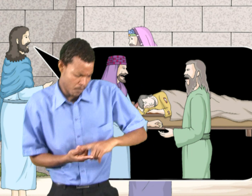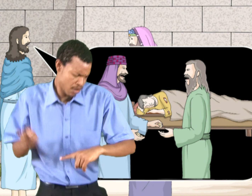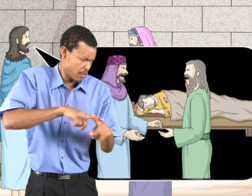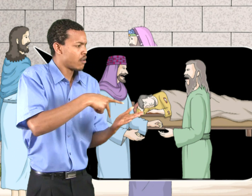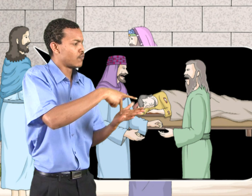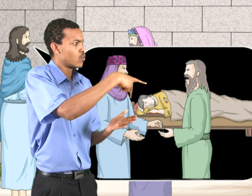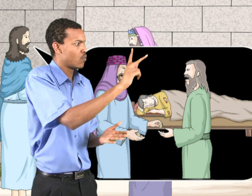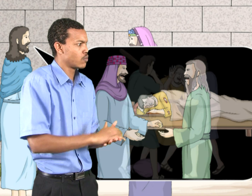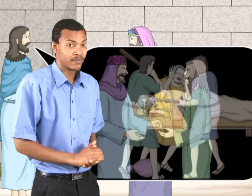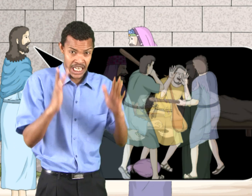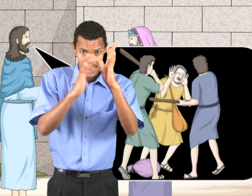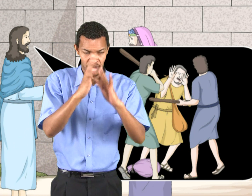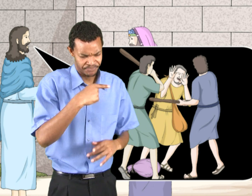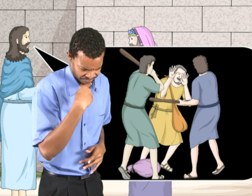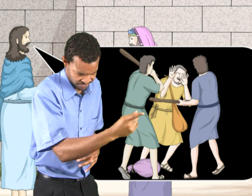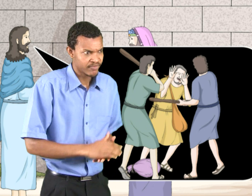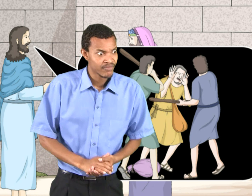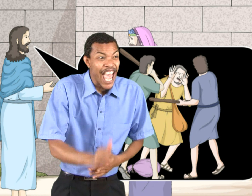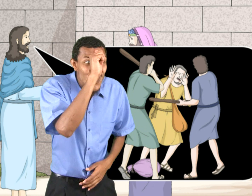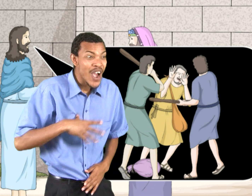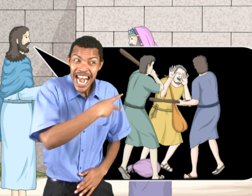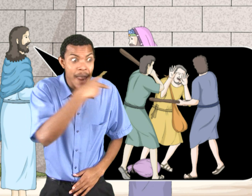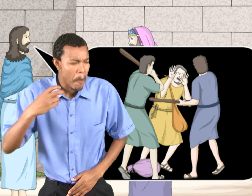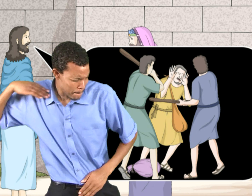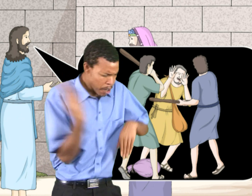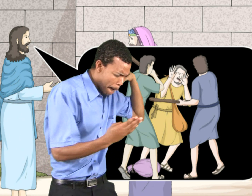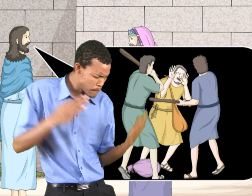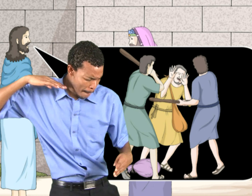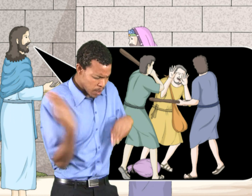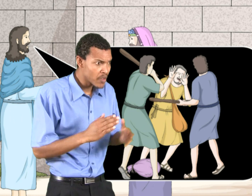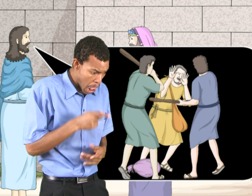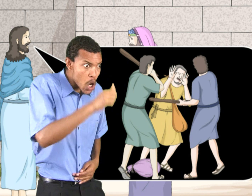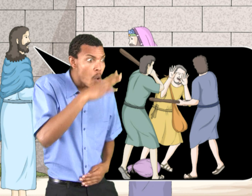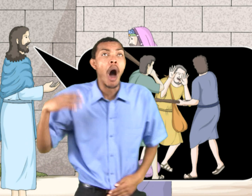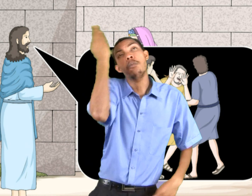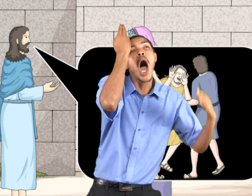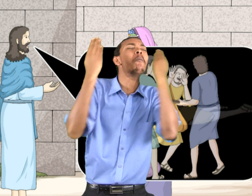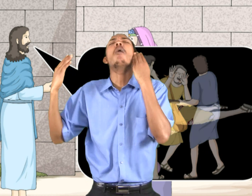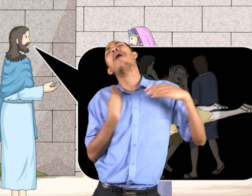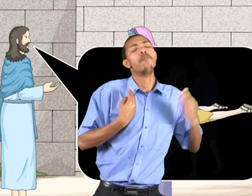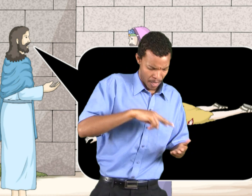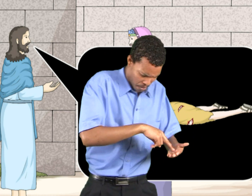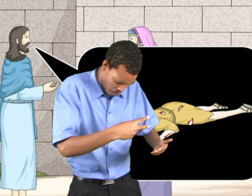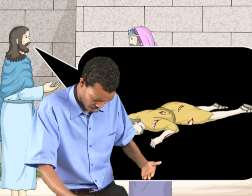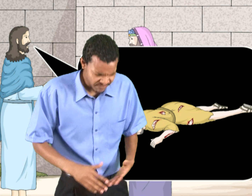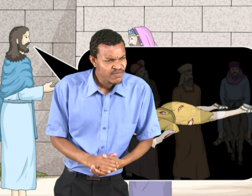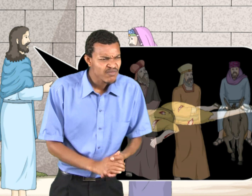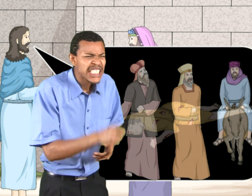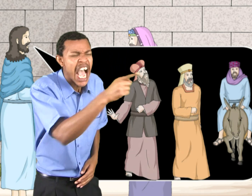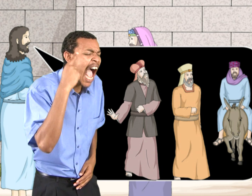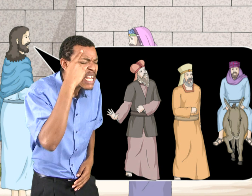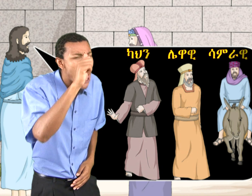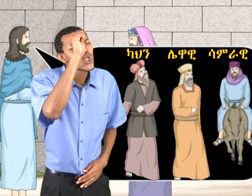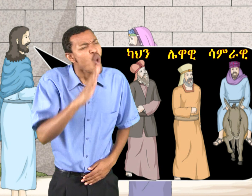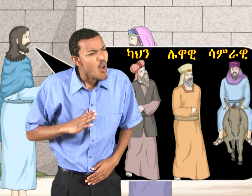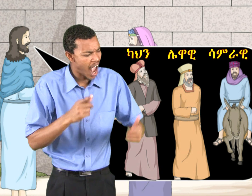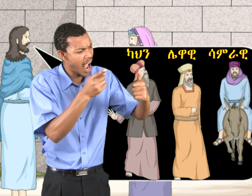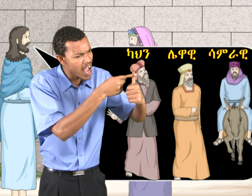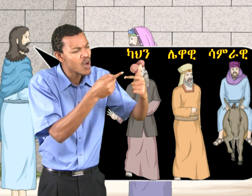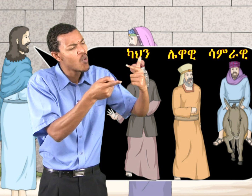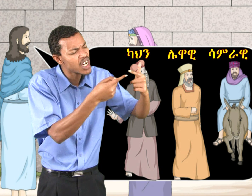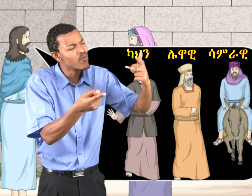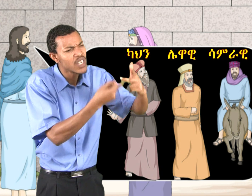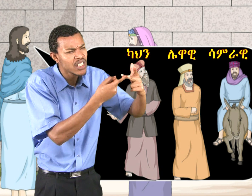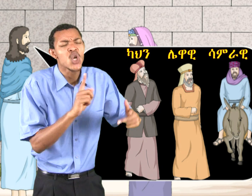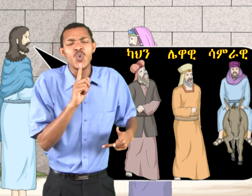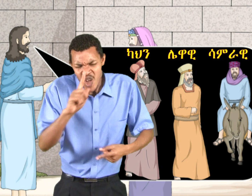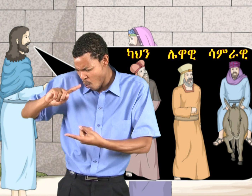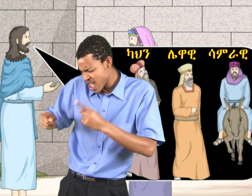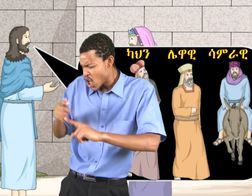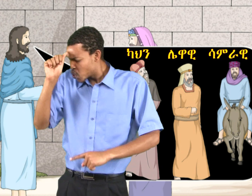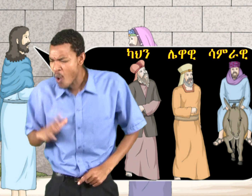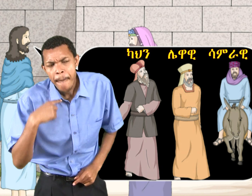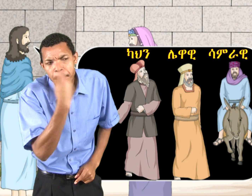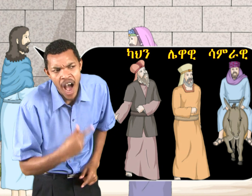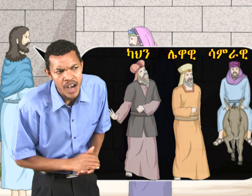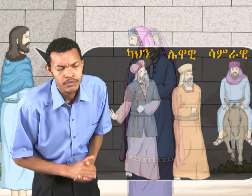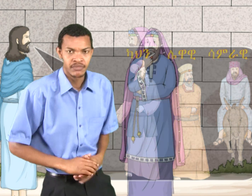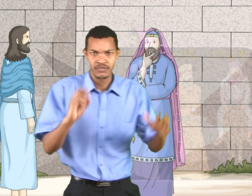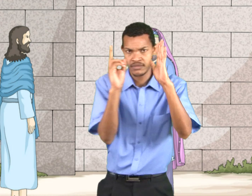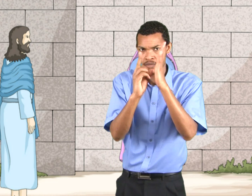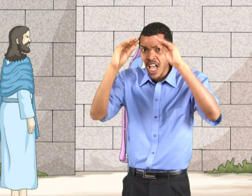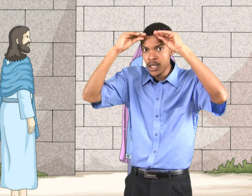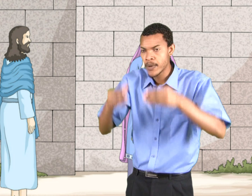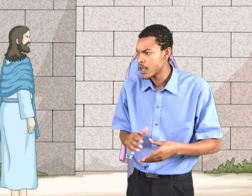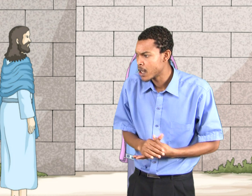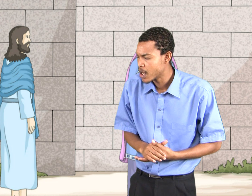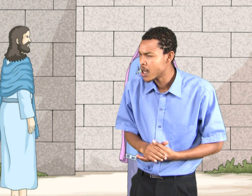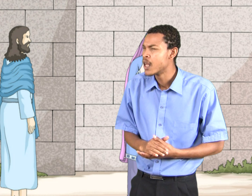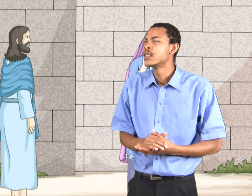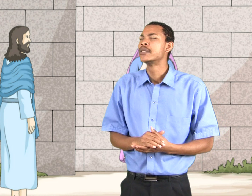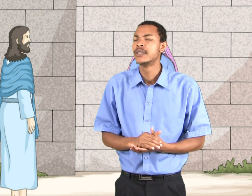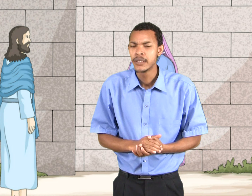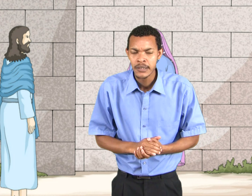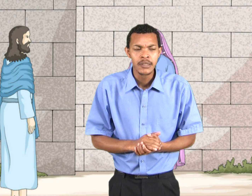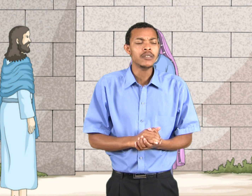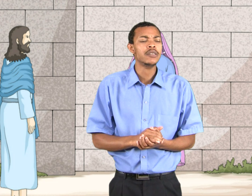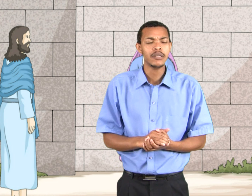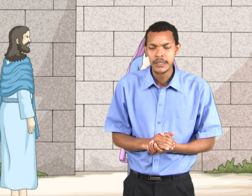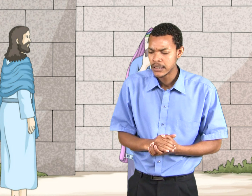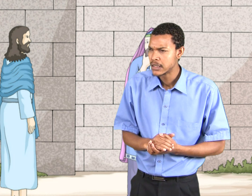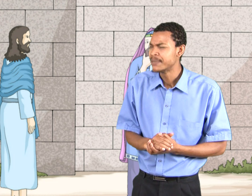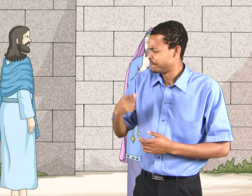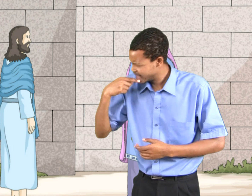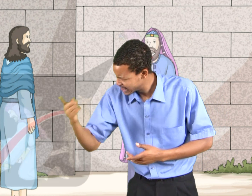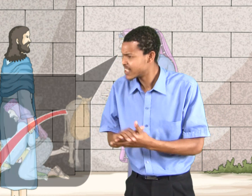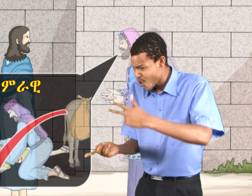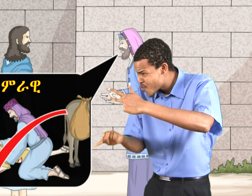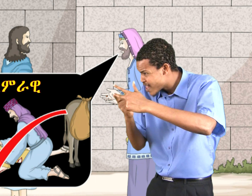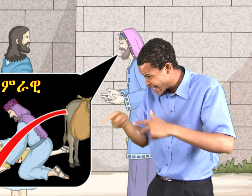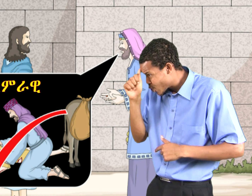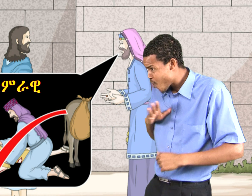Which of these three do you think was a neighbor to the man who fell into the hands of robbers?”